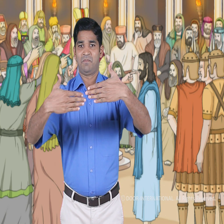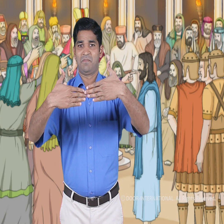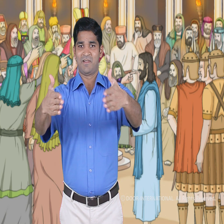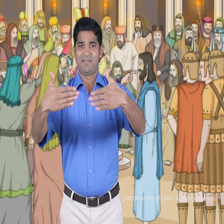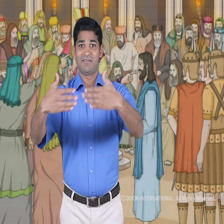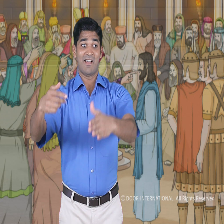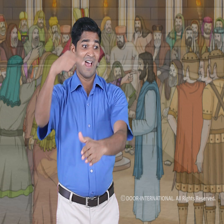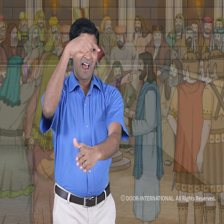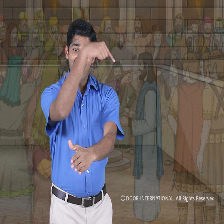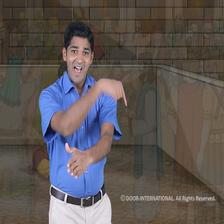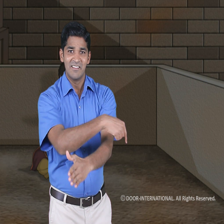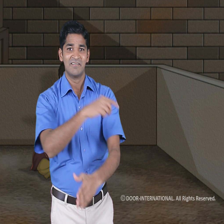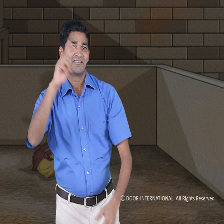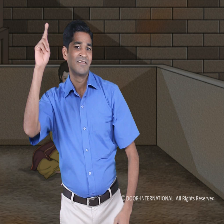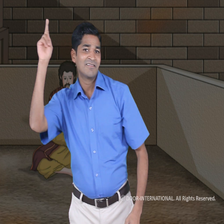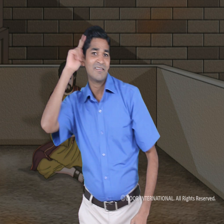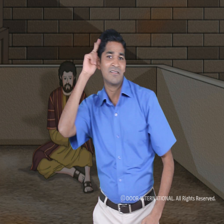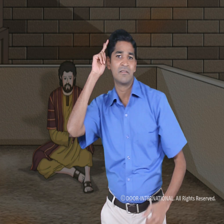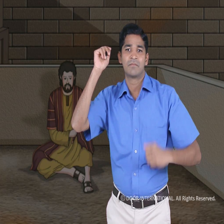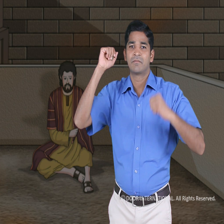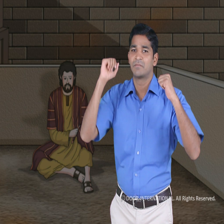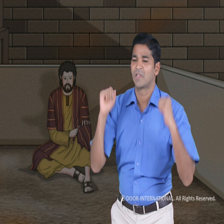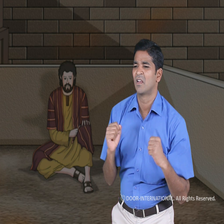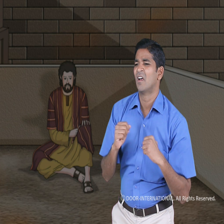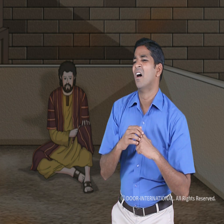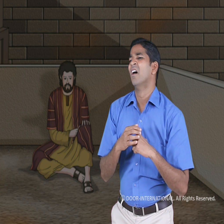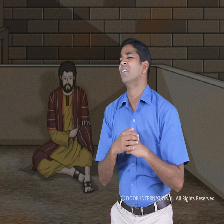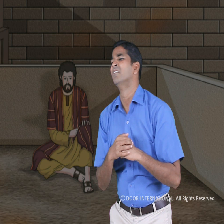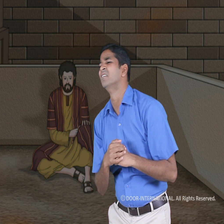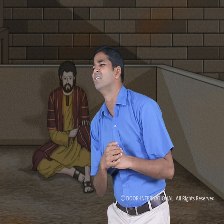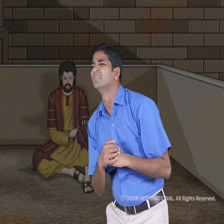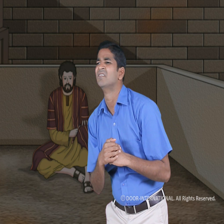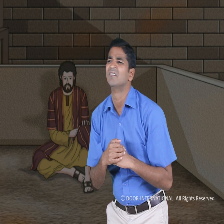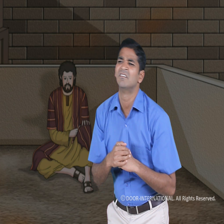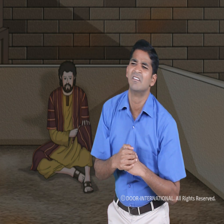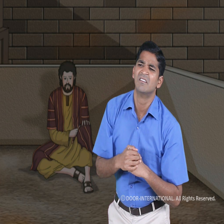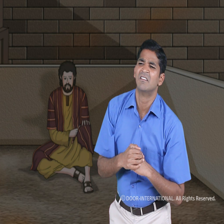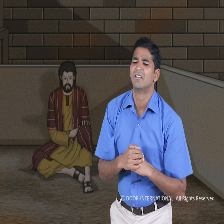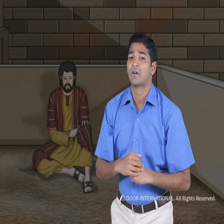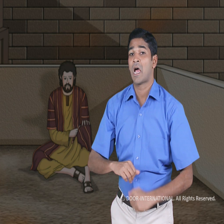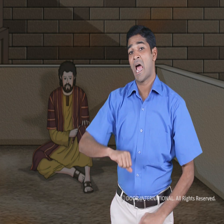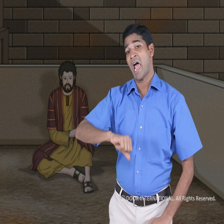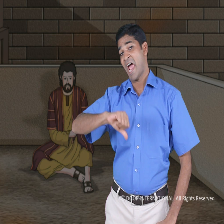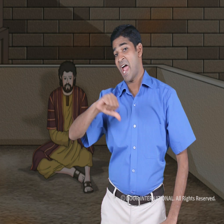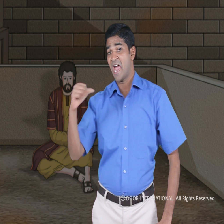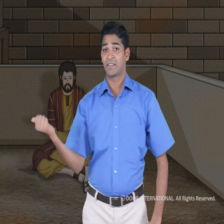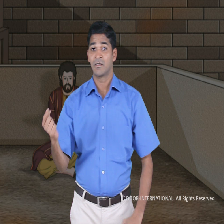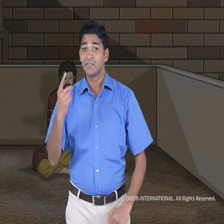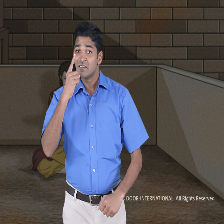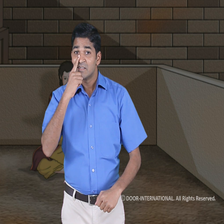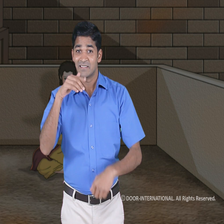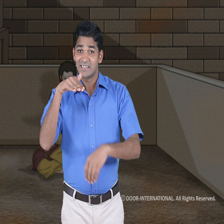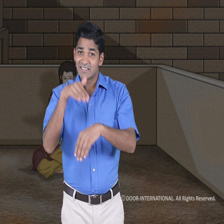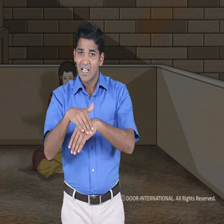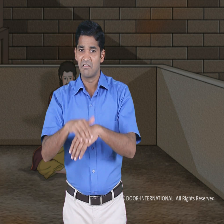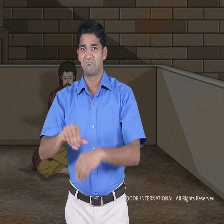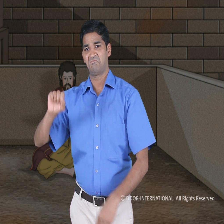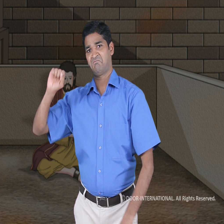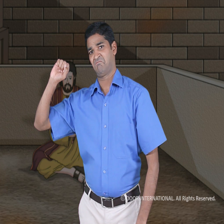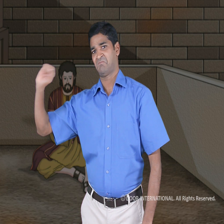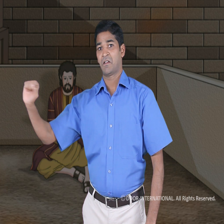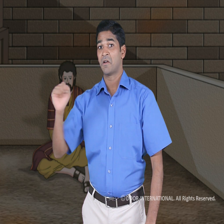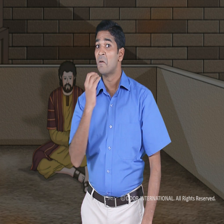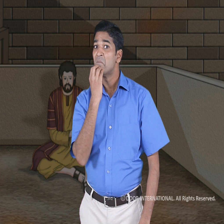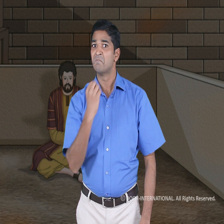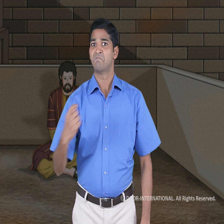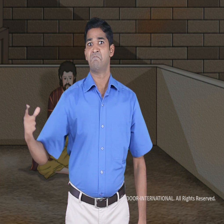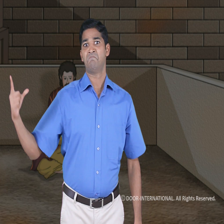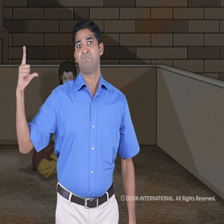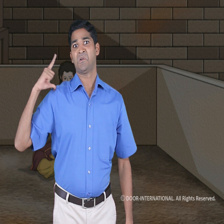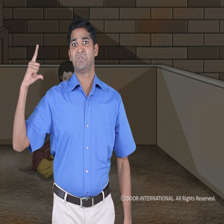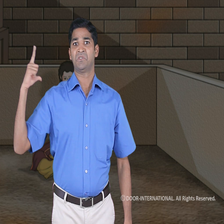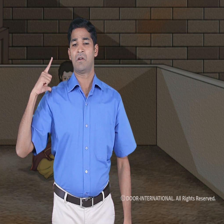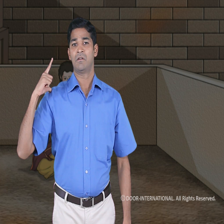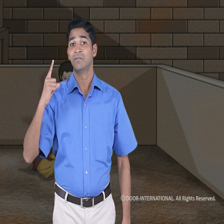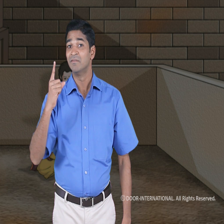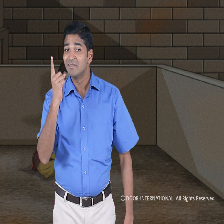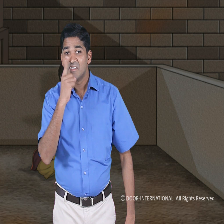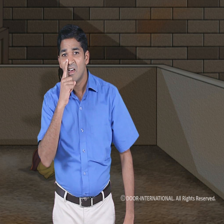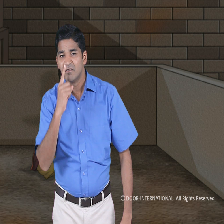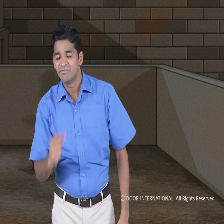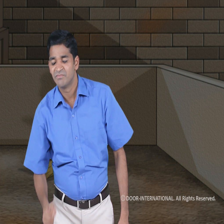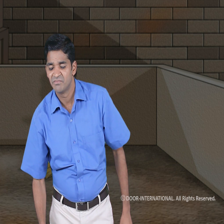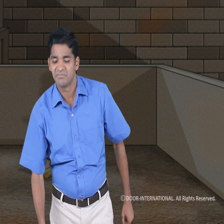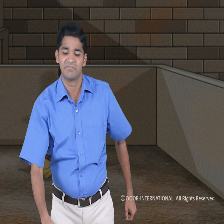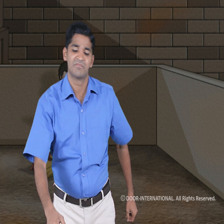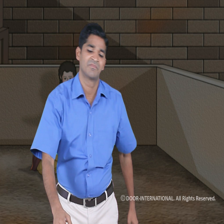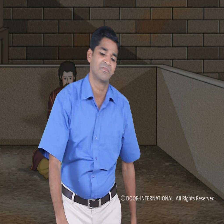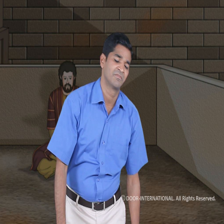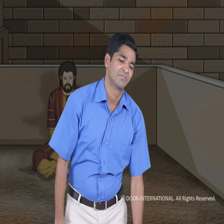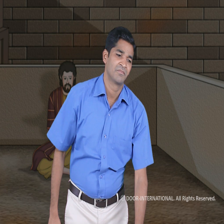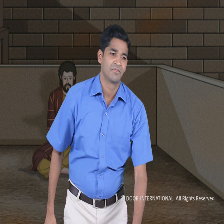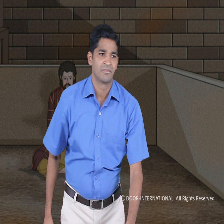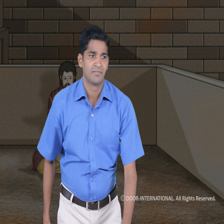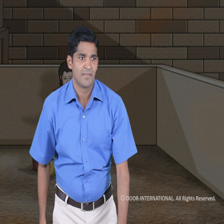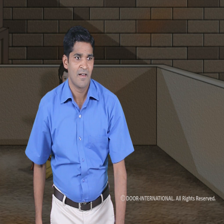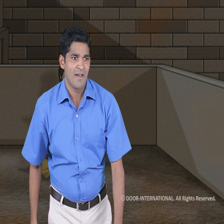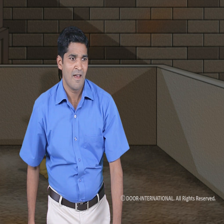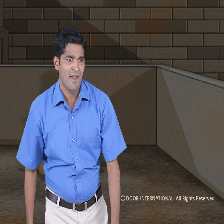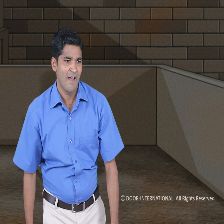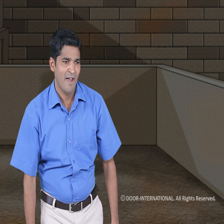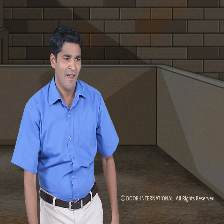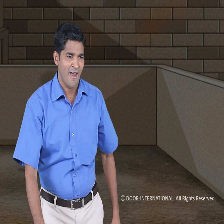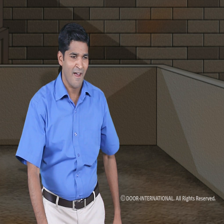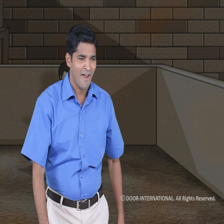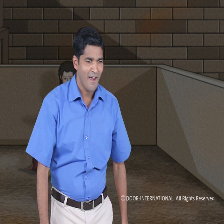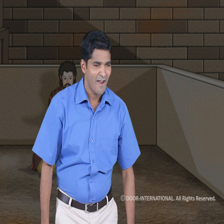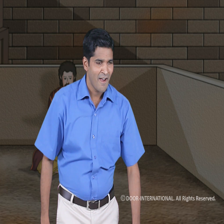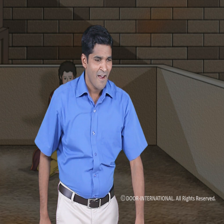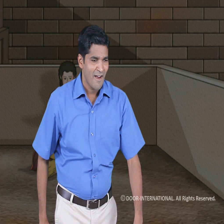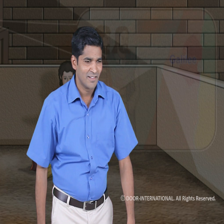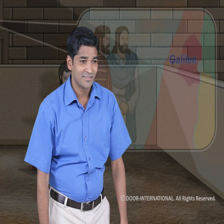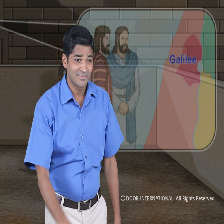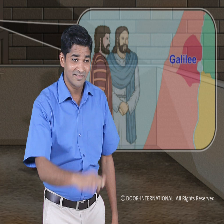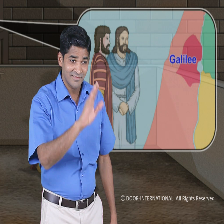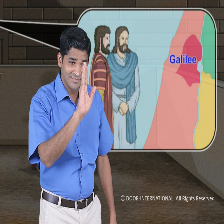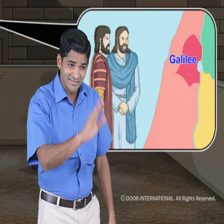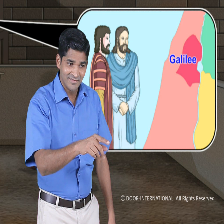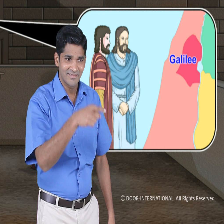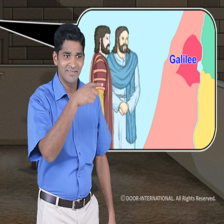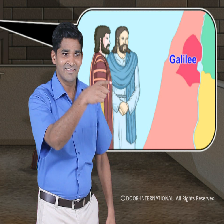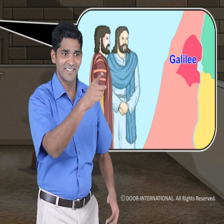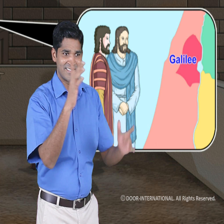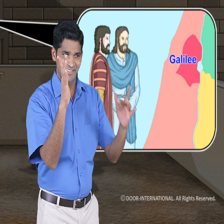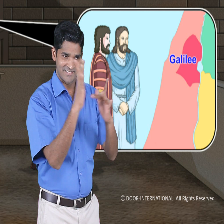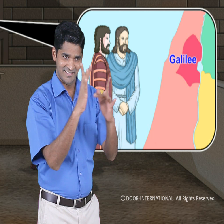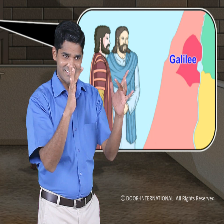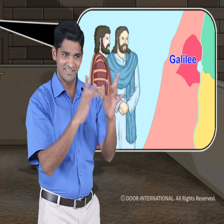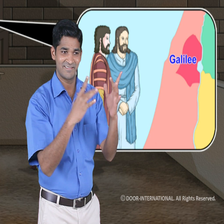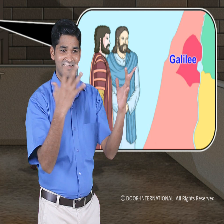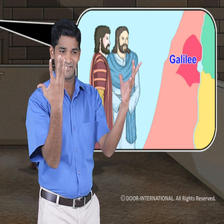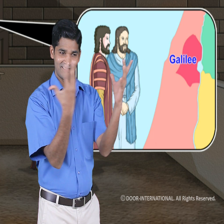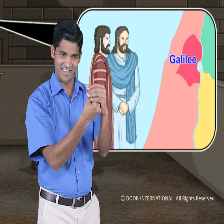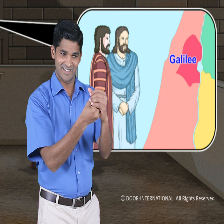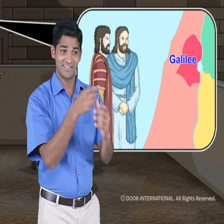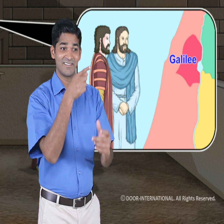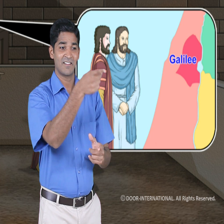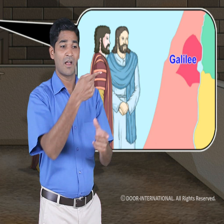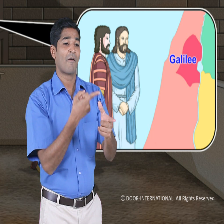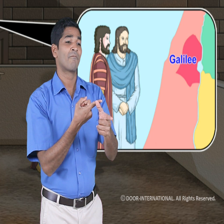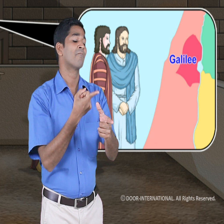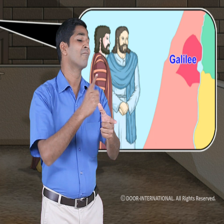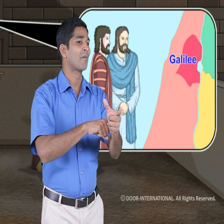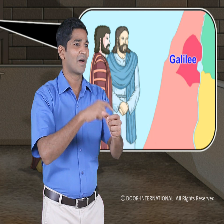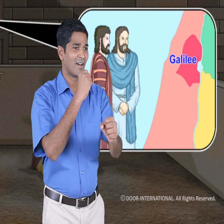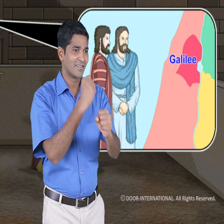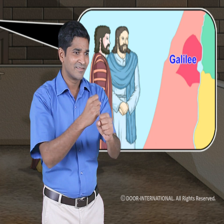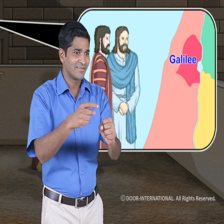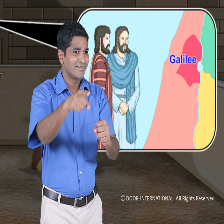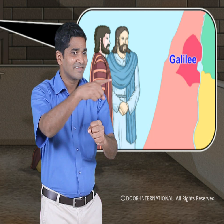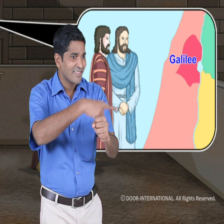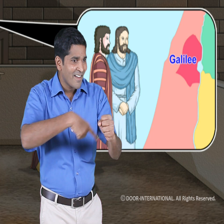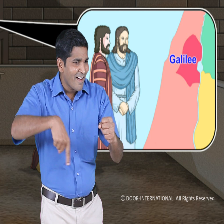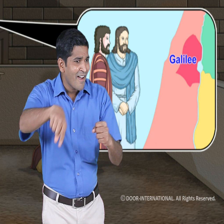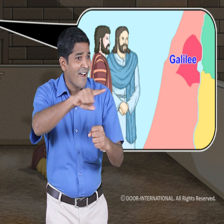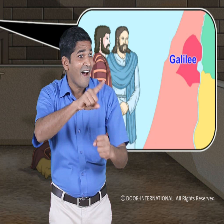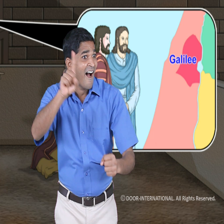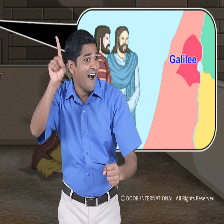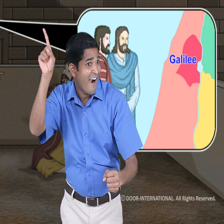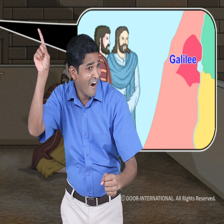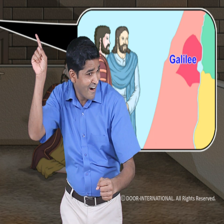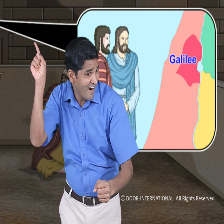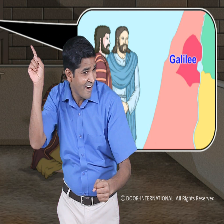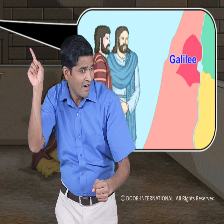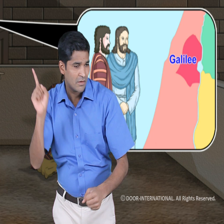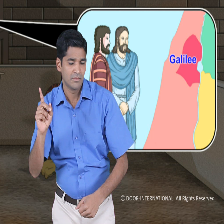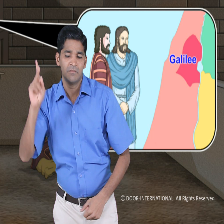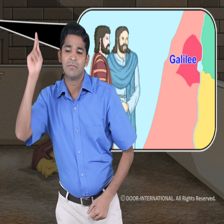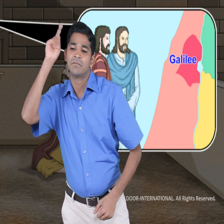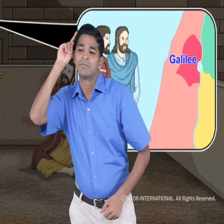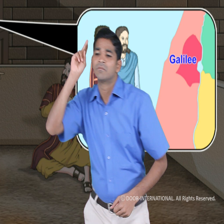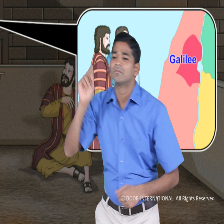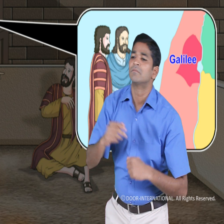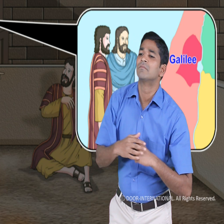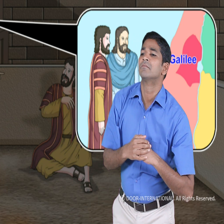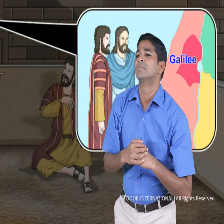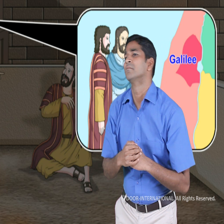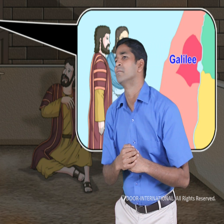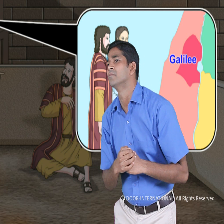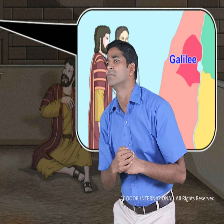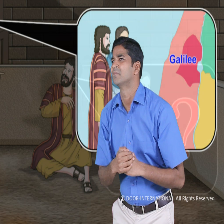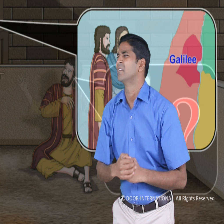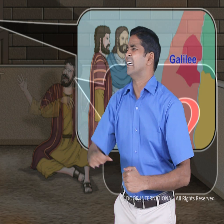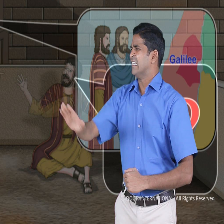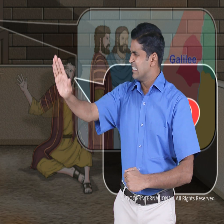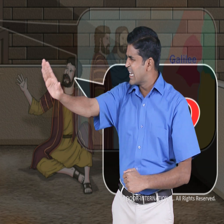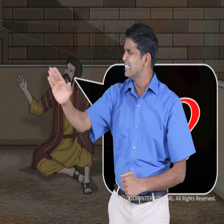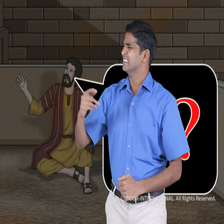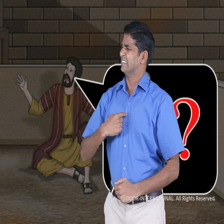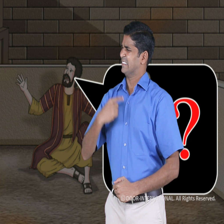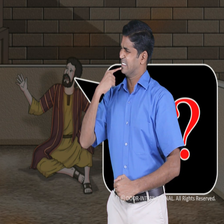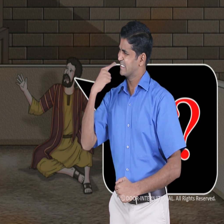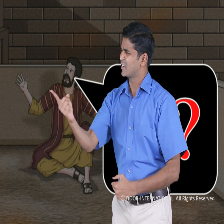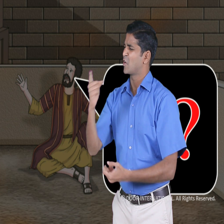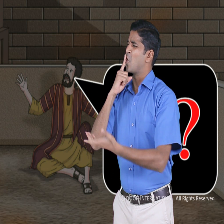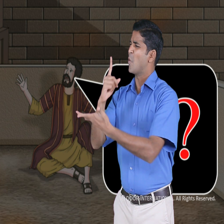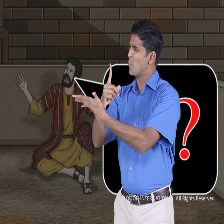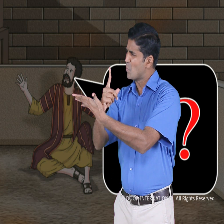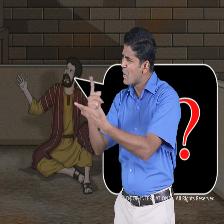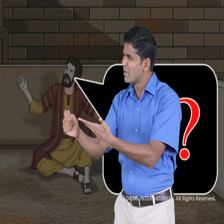Meanwhile, Peter was sitting out in the courtyard, and a servant girl came up to him. “You also were with Jesus the Galilean,” she said.